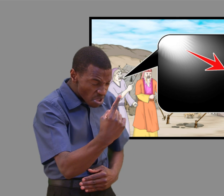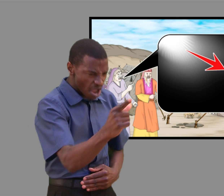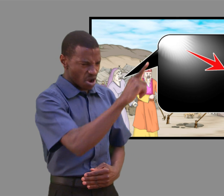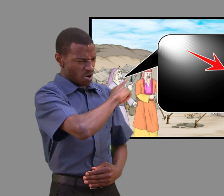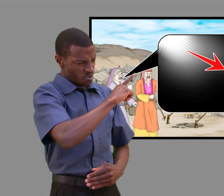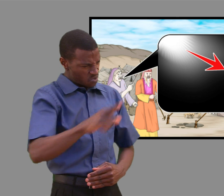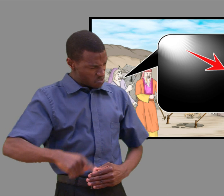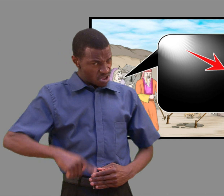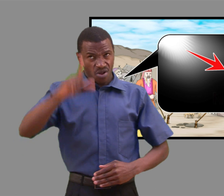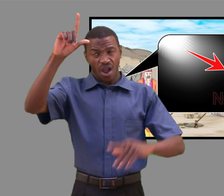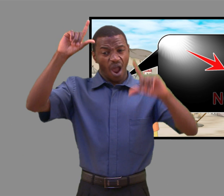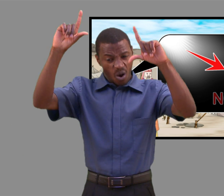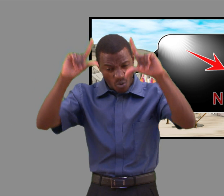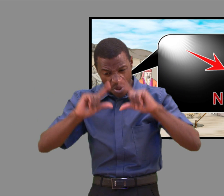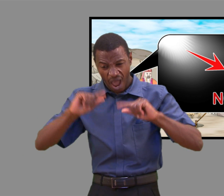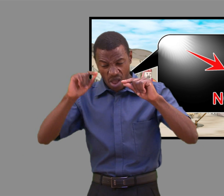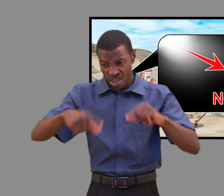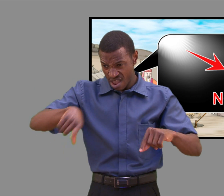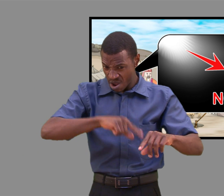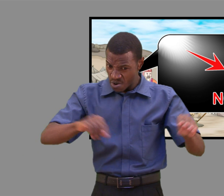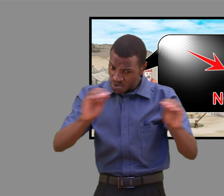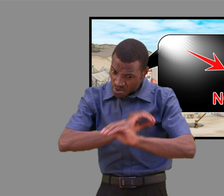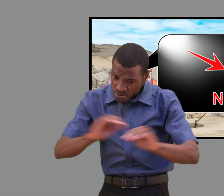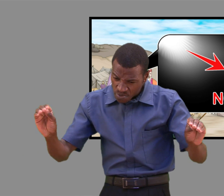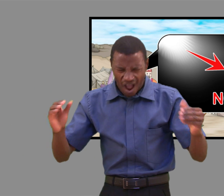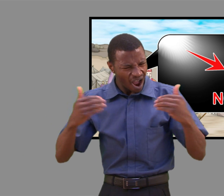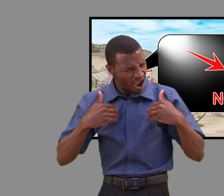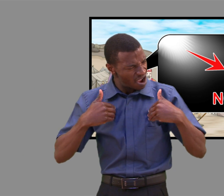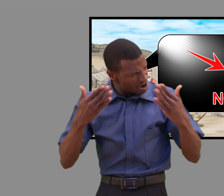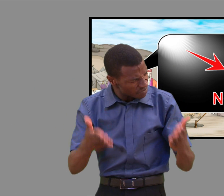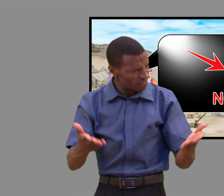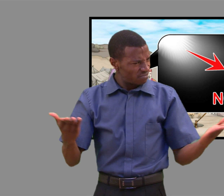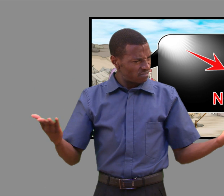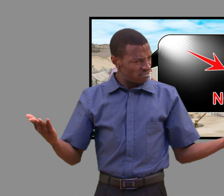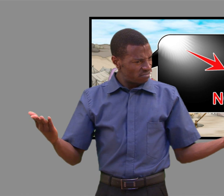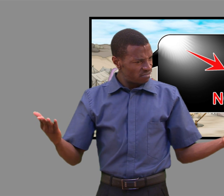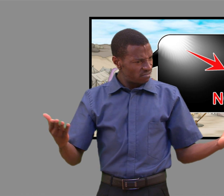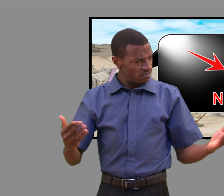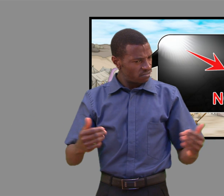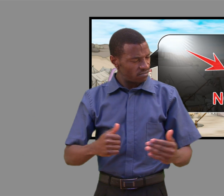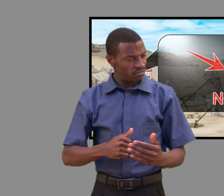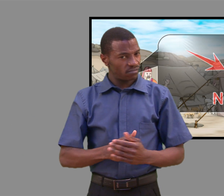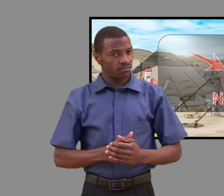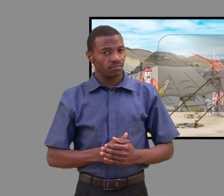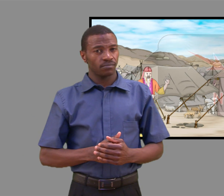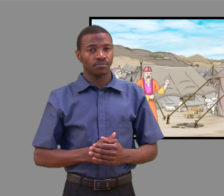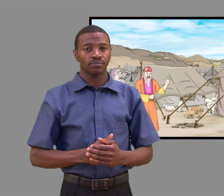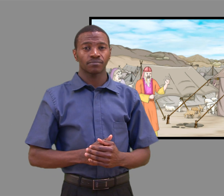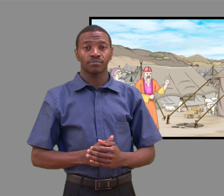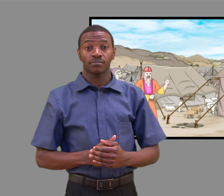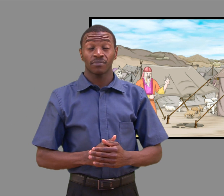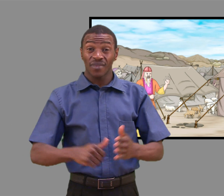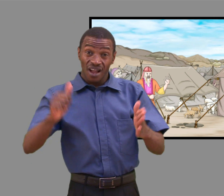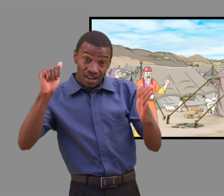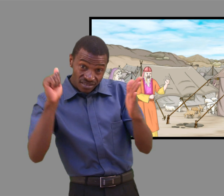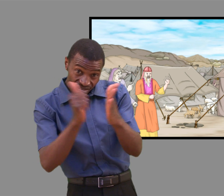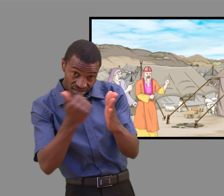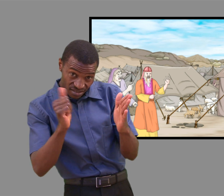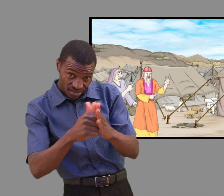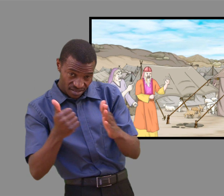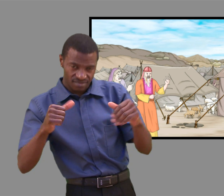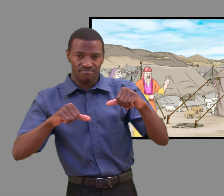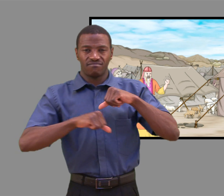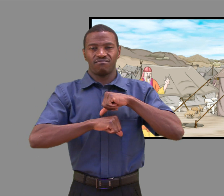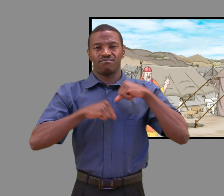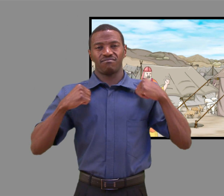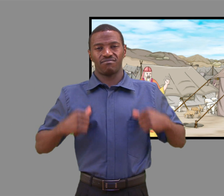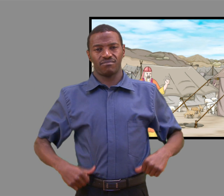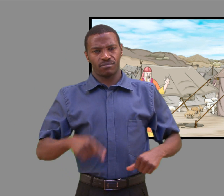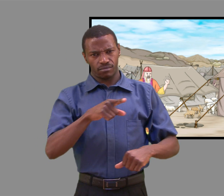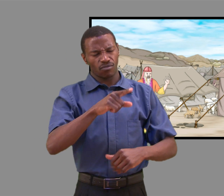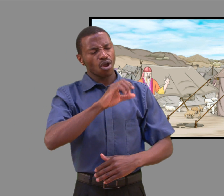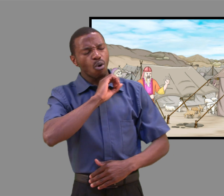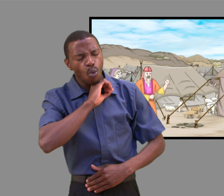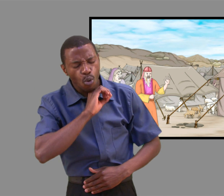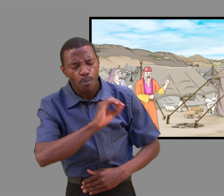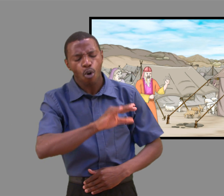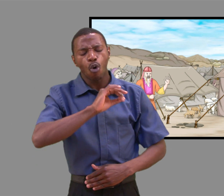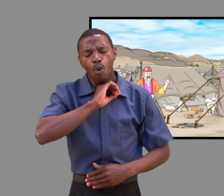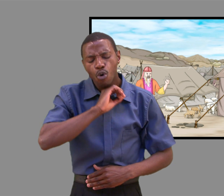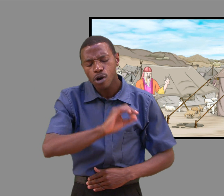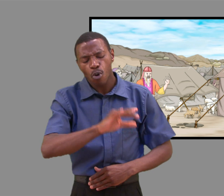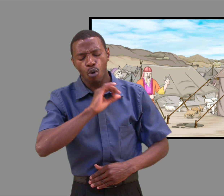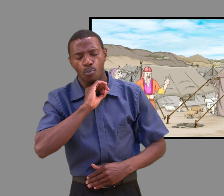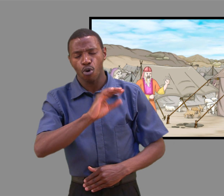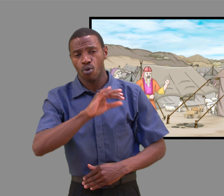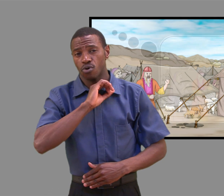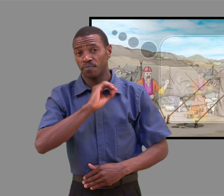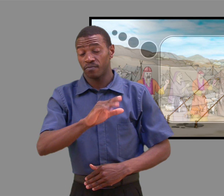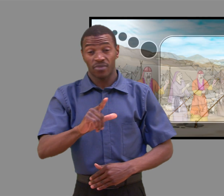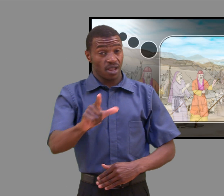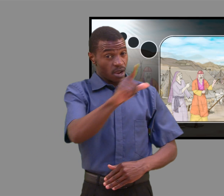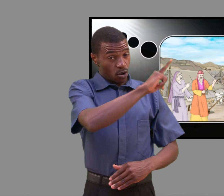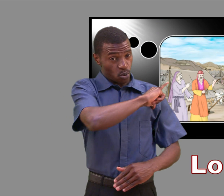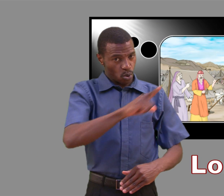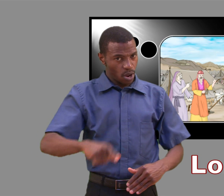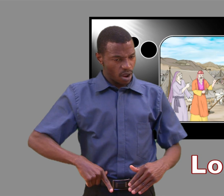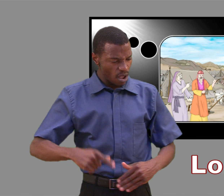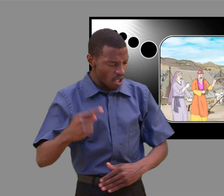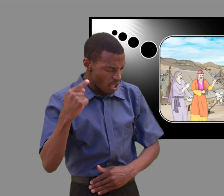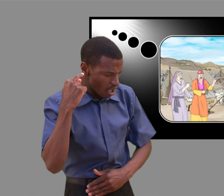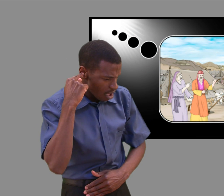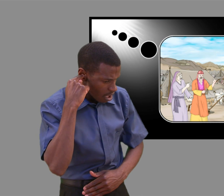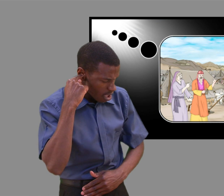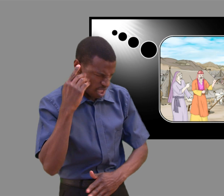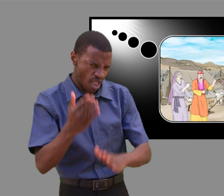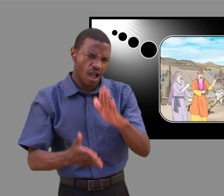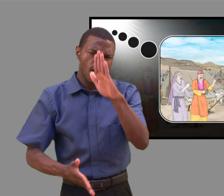“Does He not also speak through us?” And the LORD heard this.